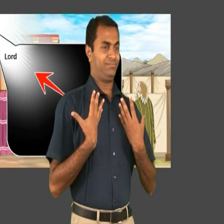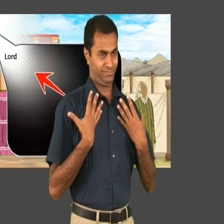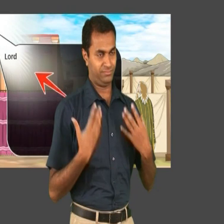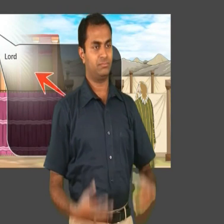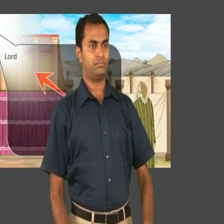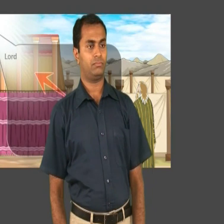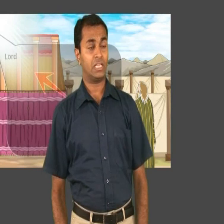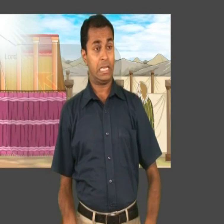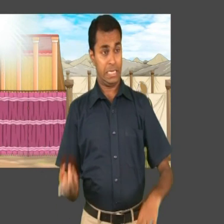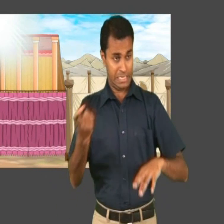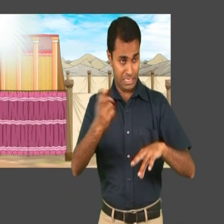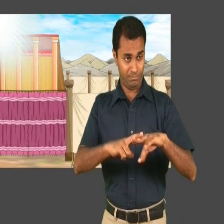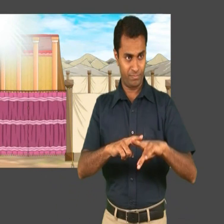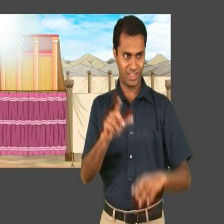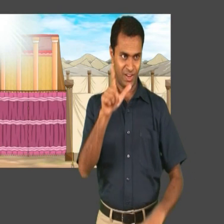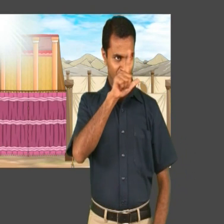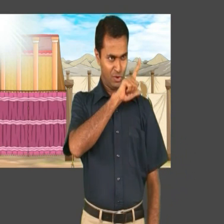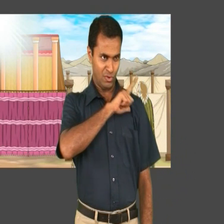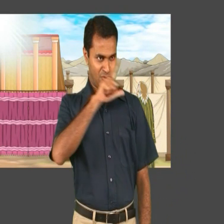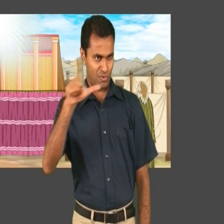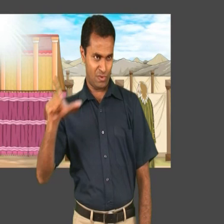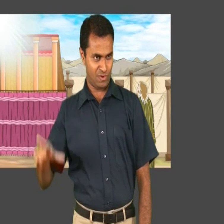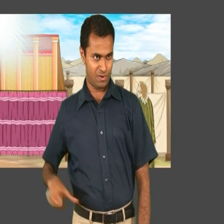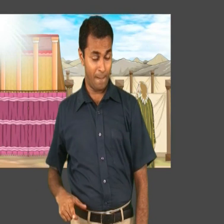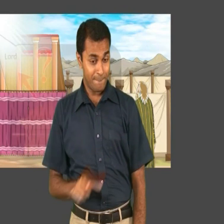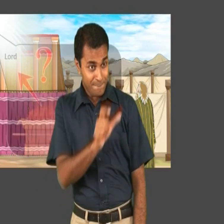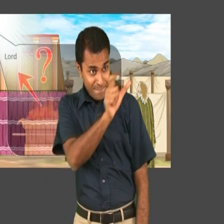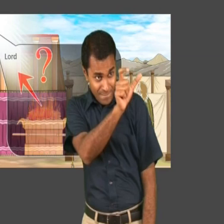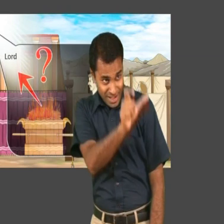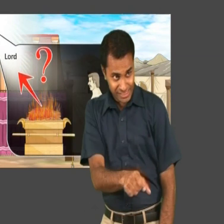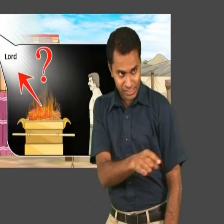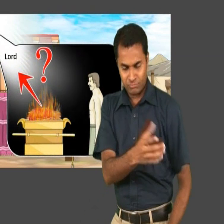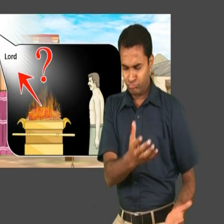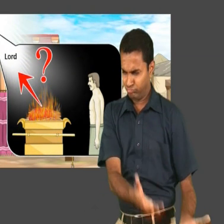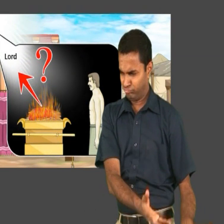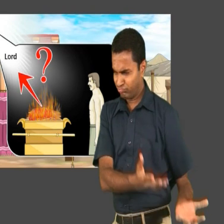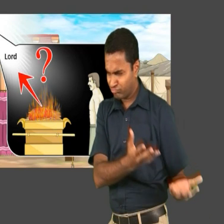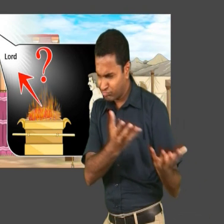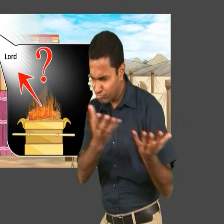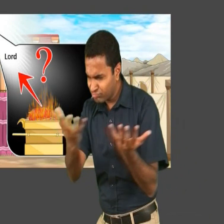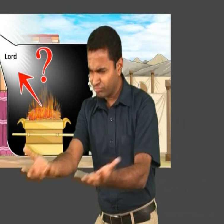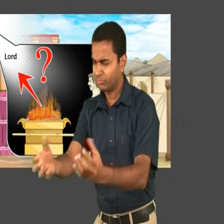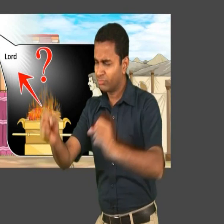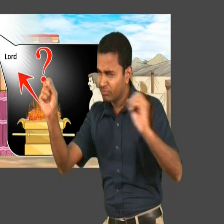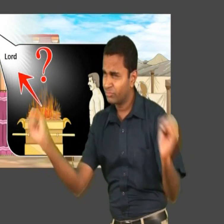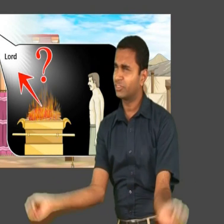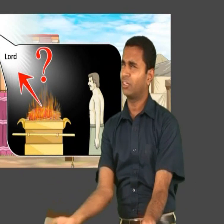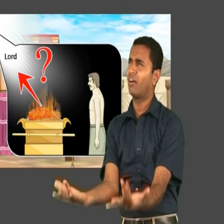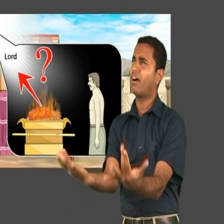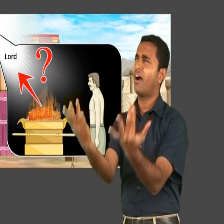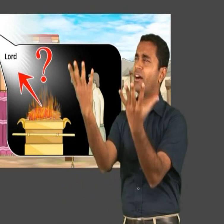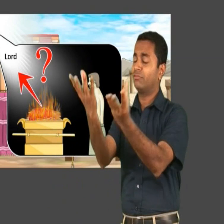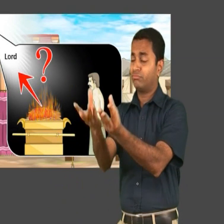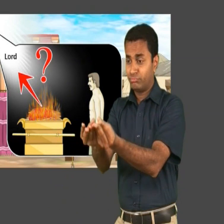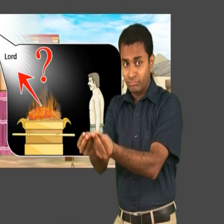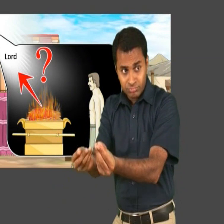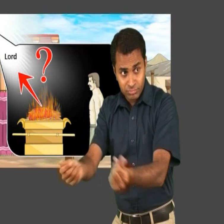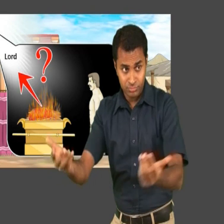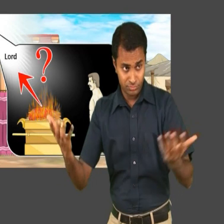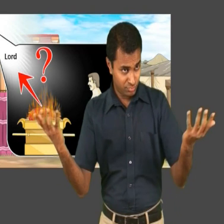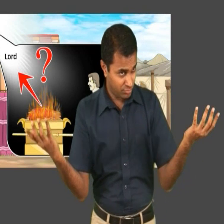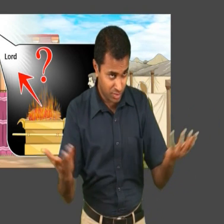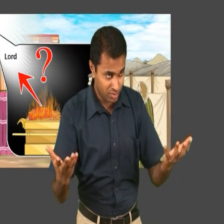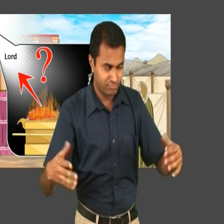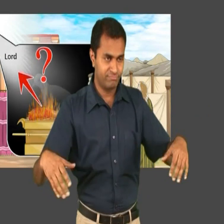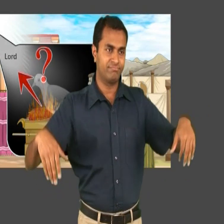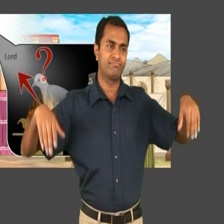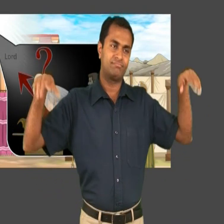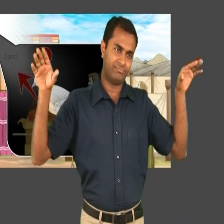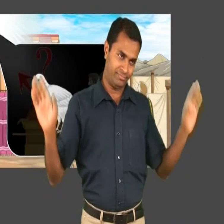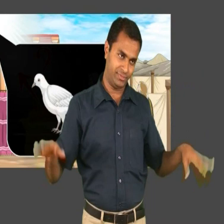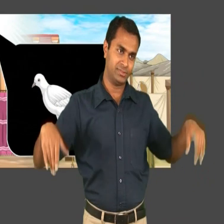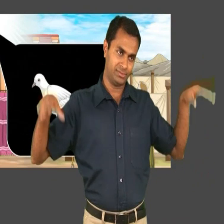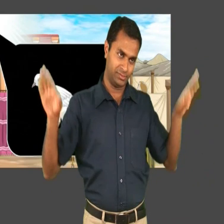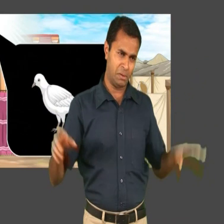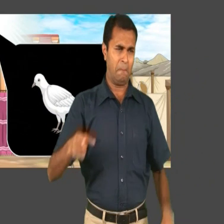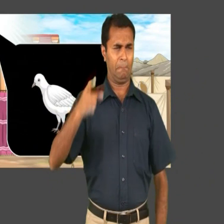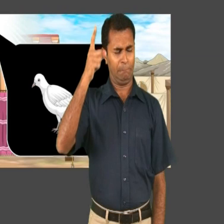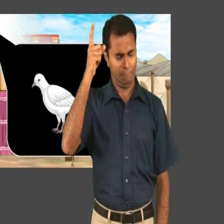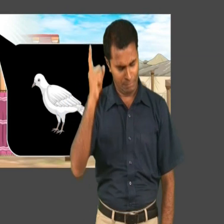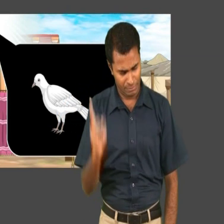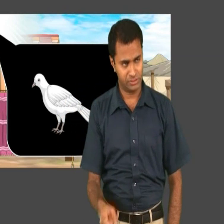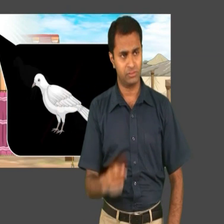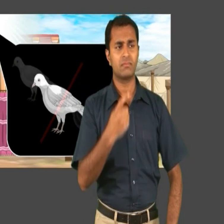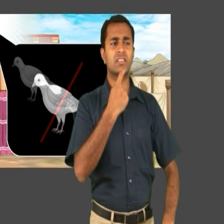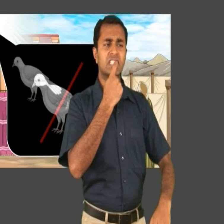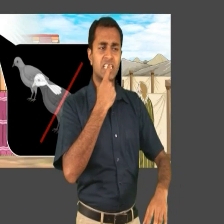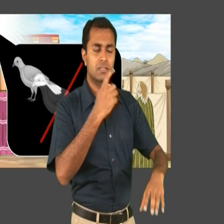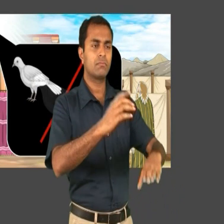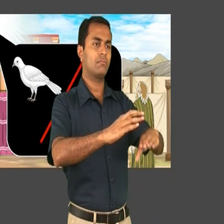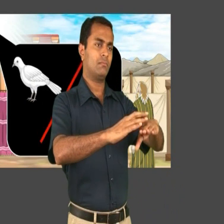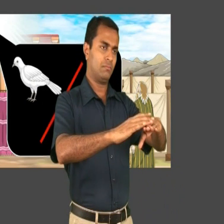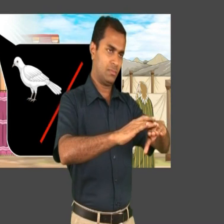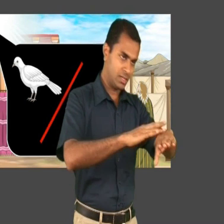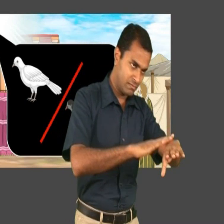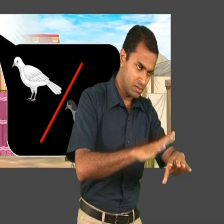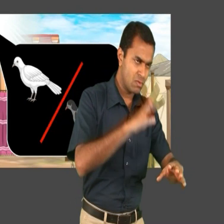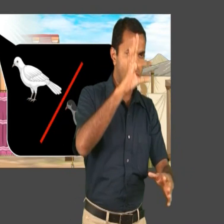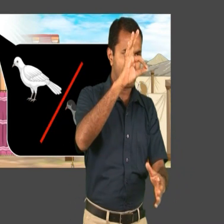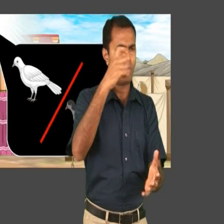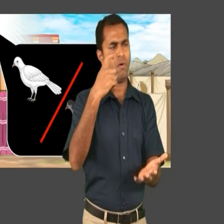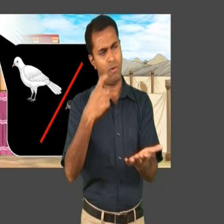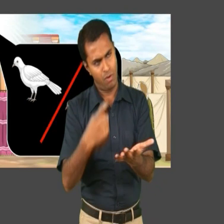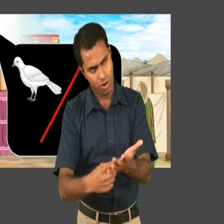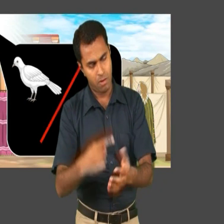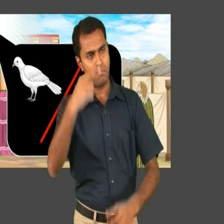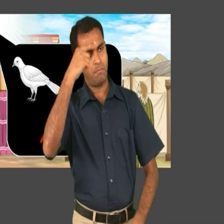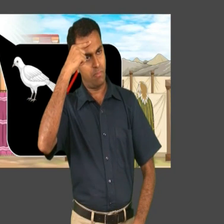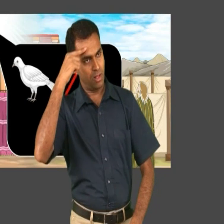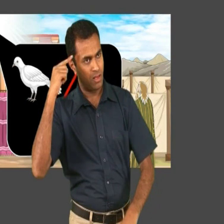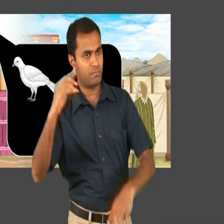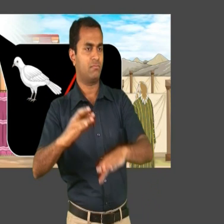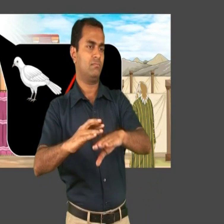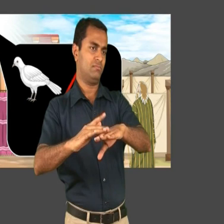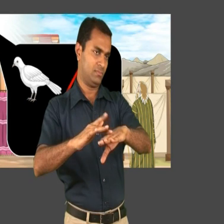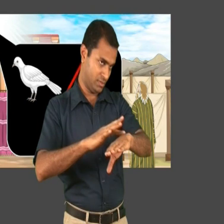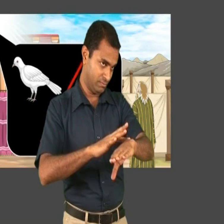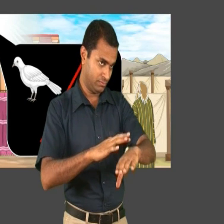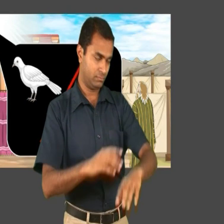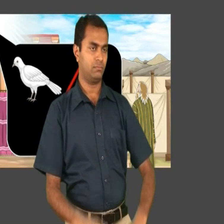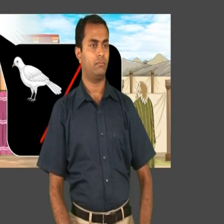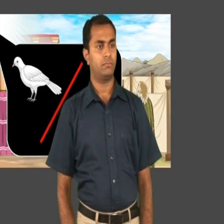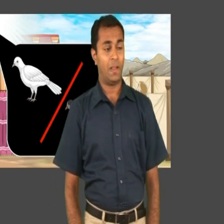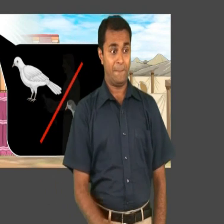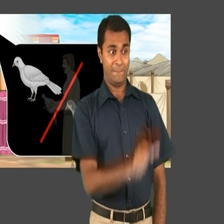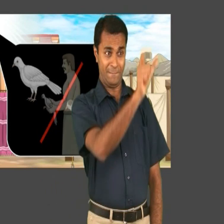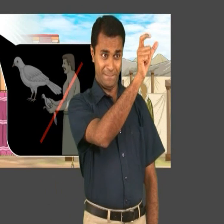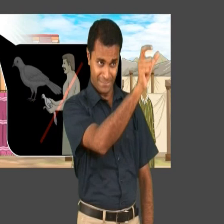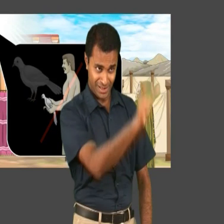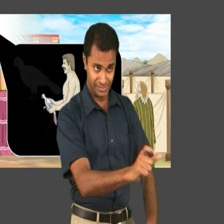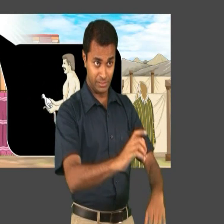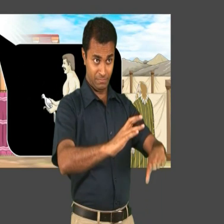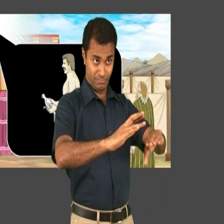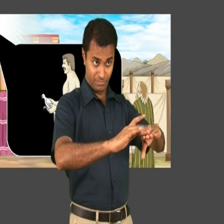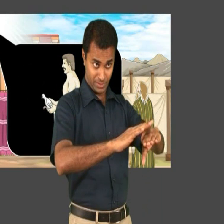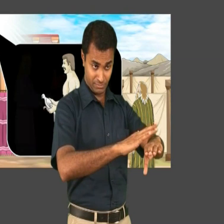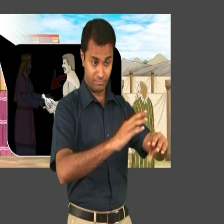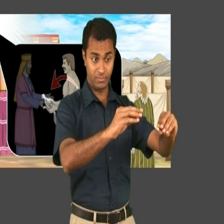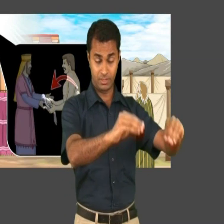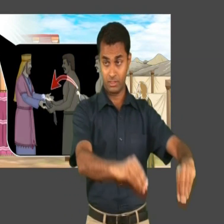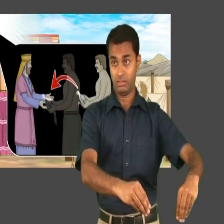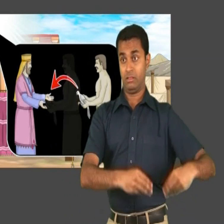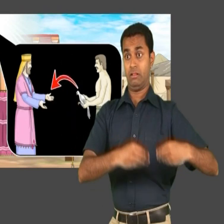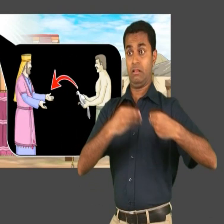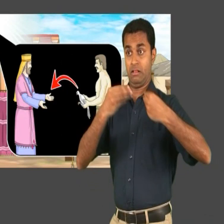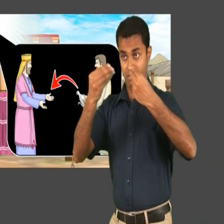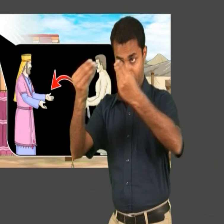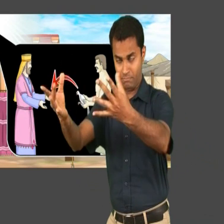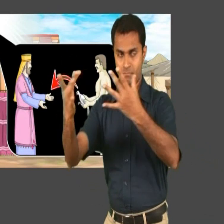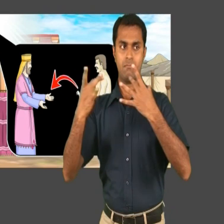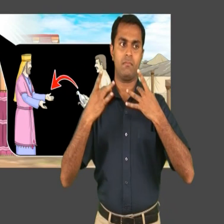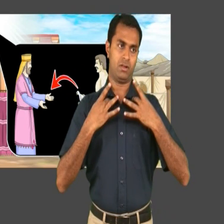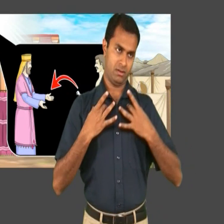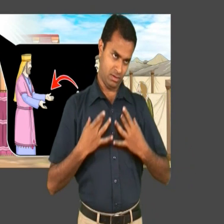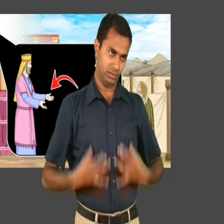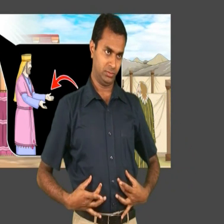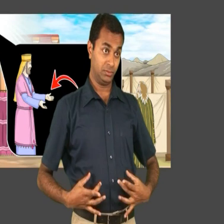If, instead, one’s offering to the LORD is a burnt offering of birds, he is to present a turtledove or a young pigeon.